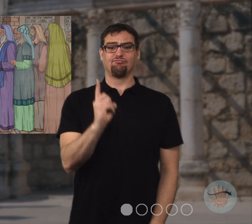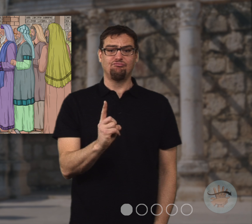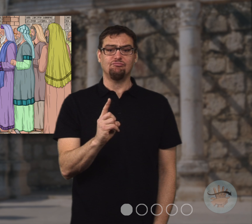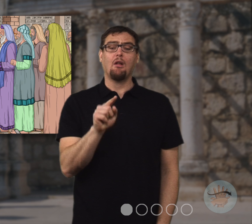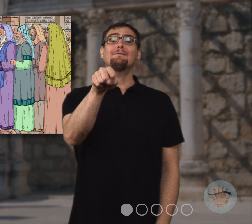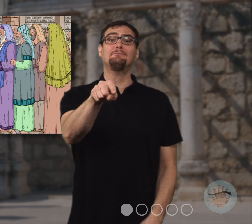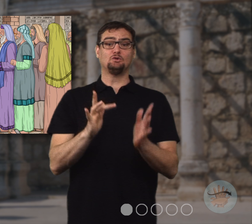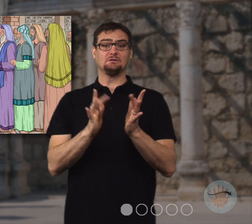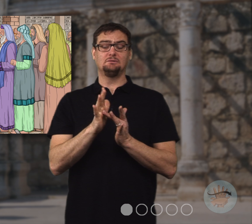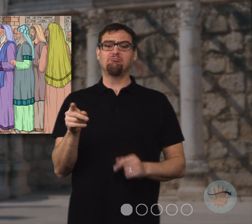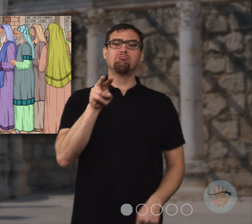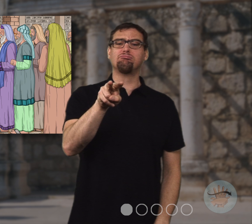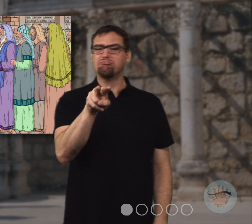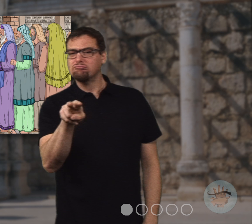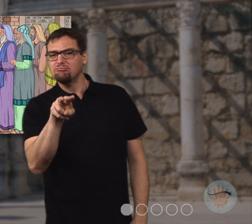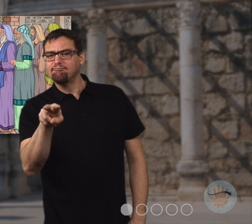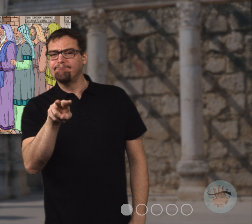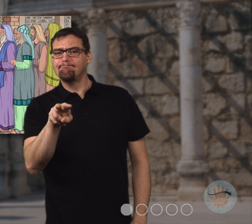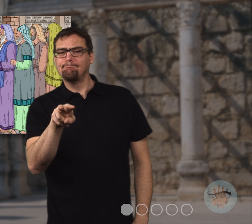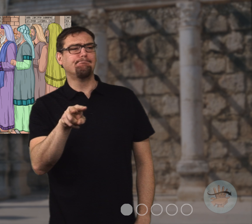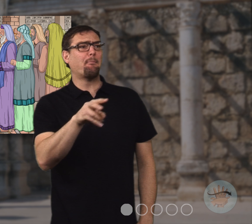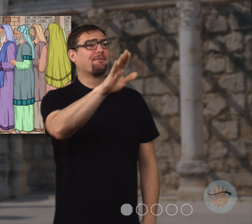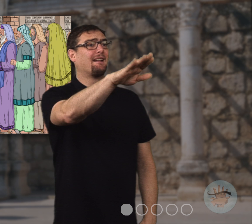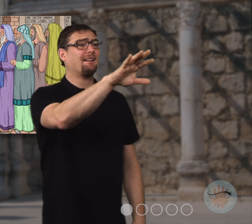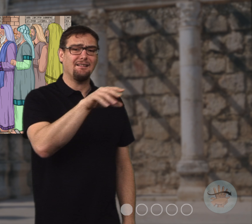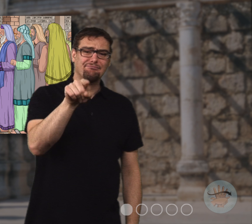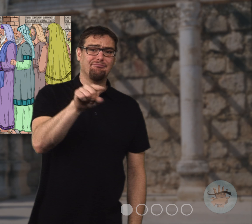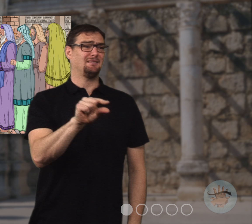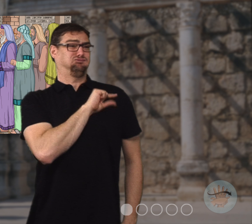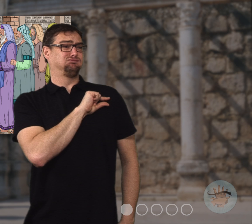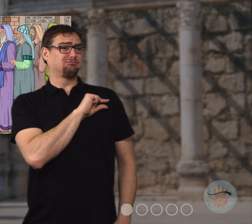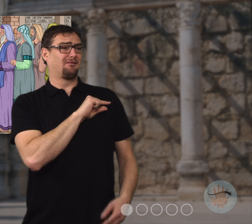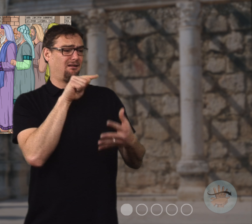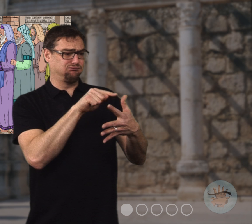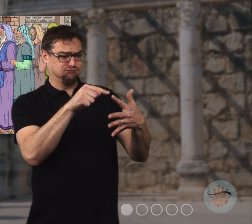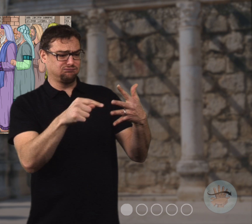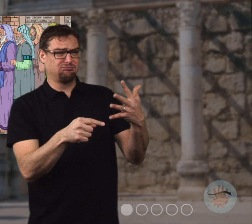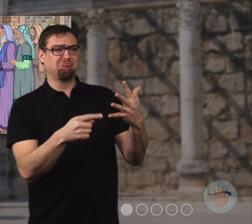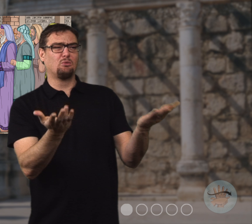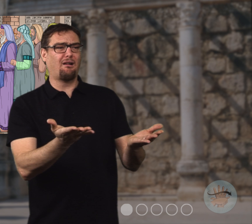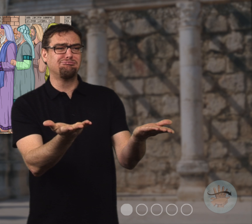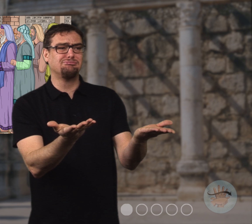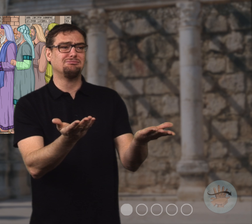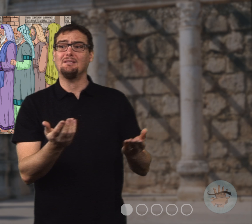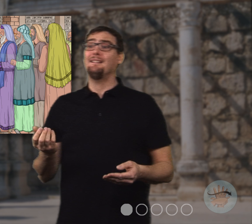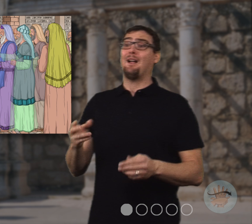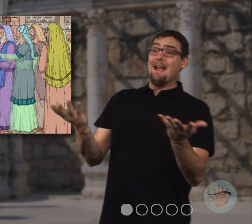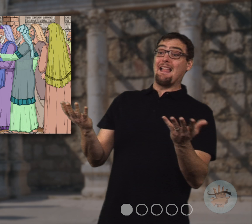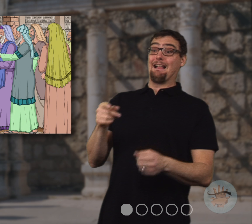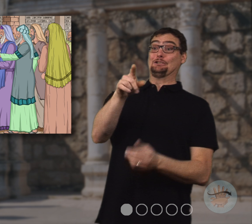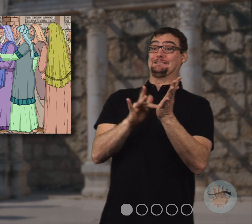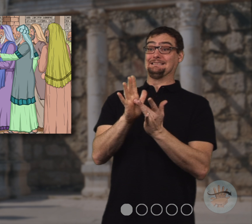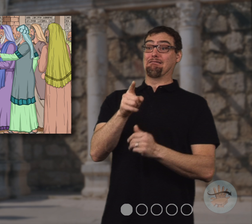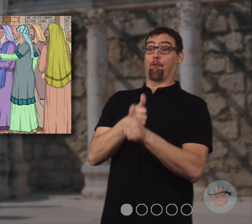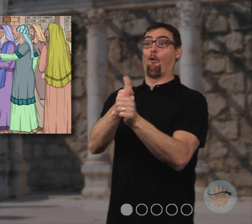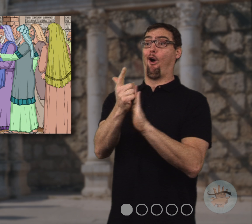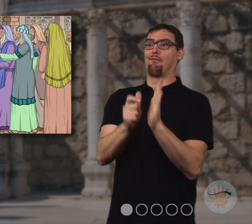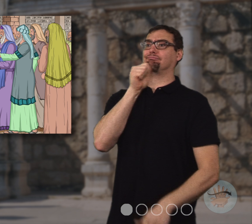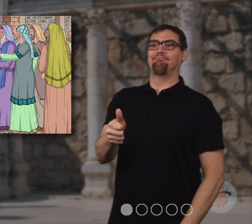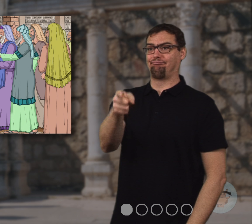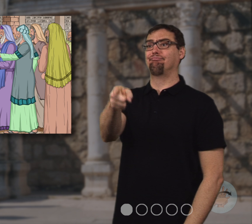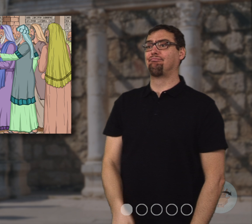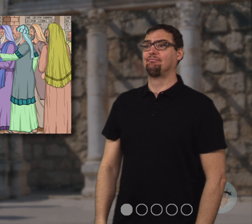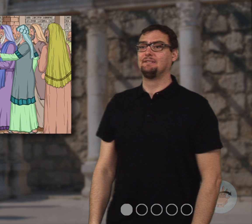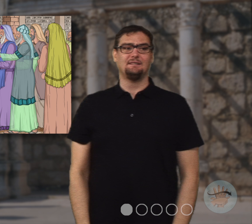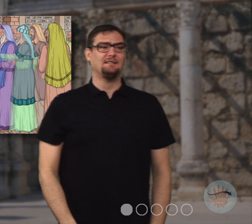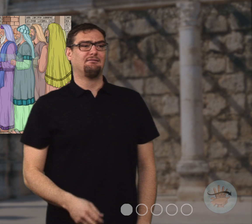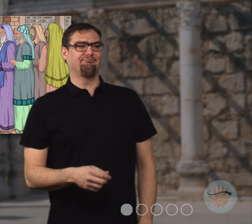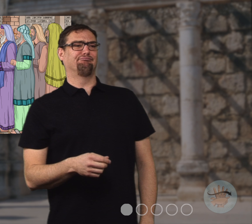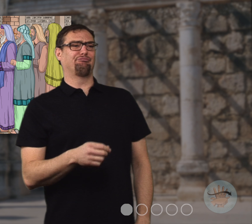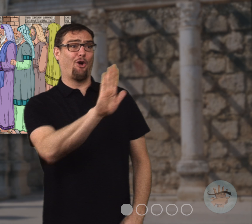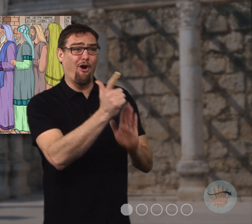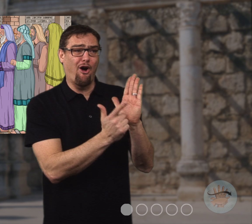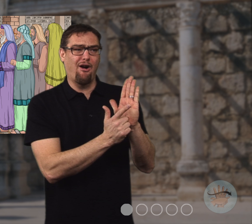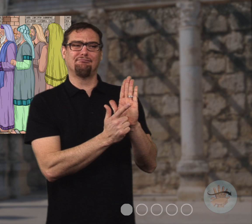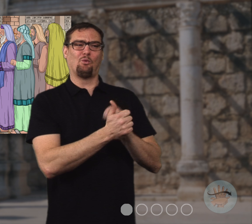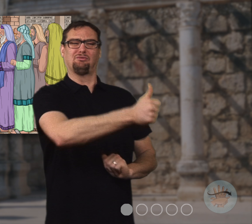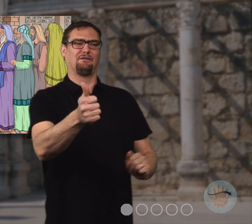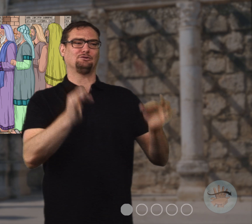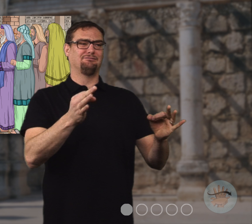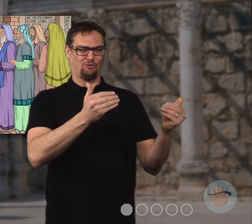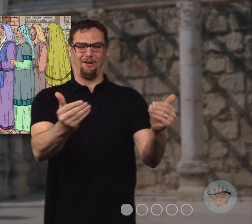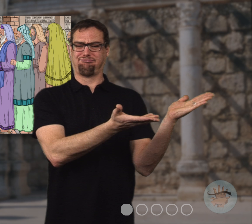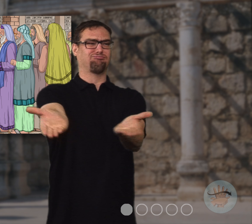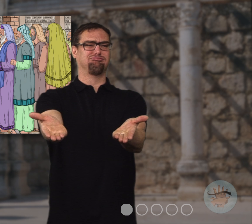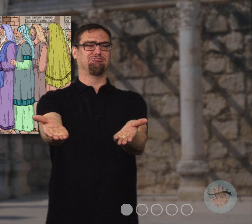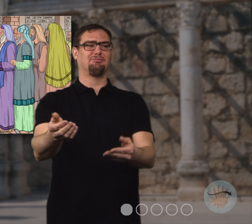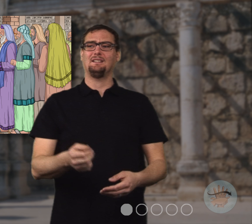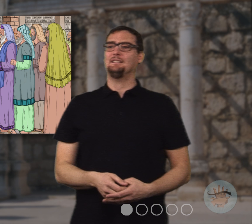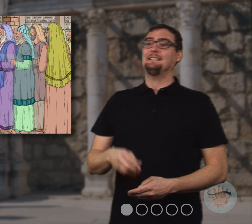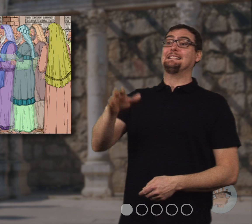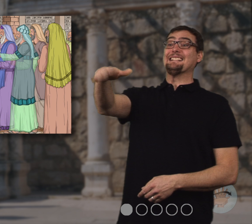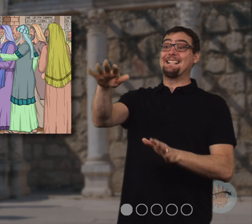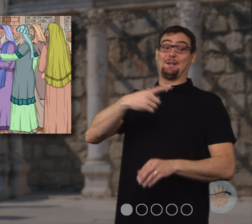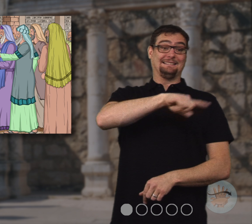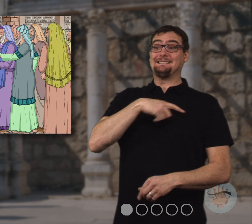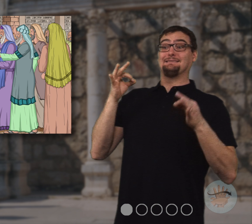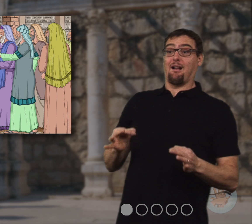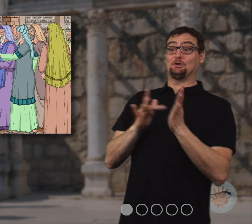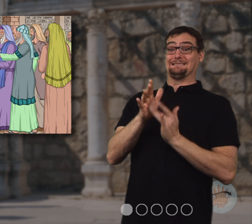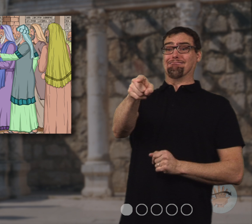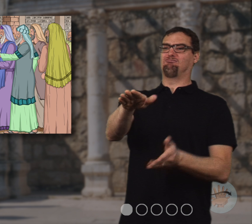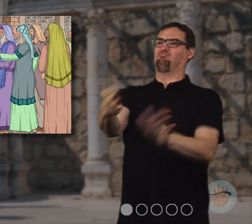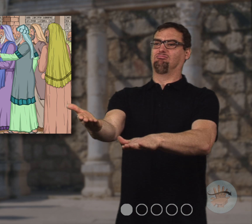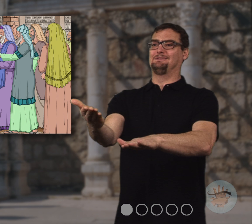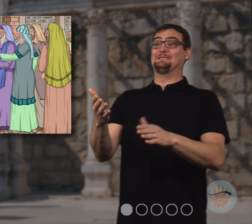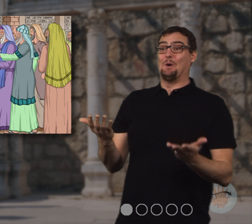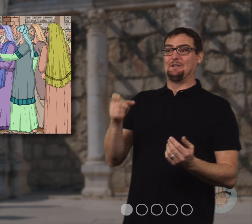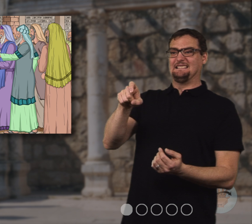“If He were not a criminal,” they replied, “we would not have handed Him over to you.” “You take Him and judge Him by your own law,” Pilate told them.